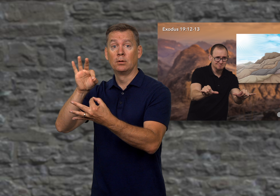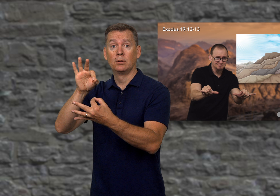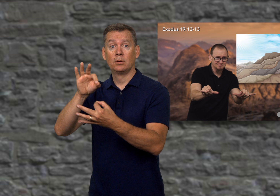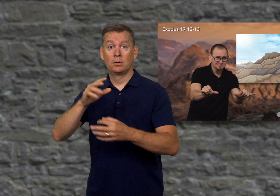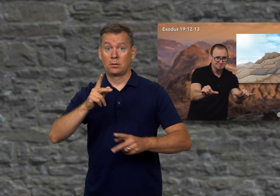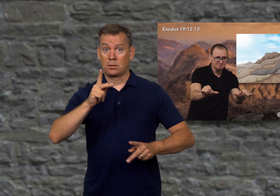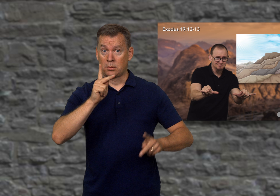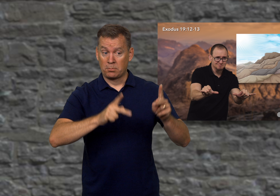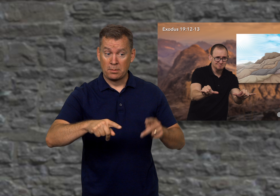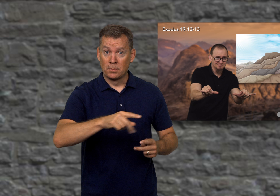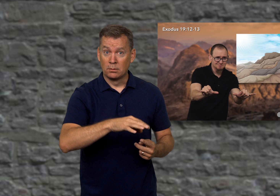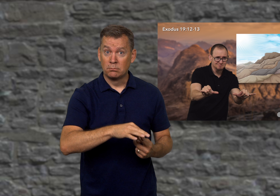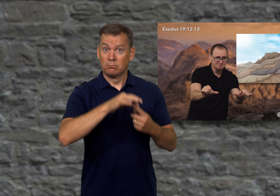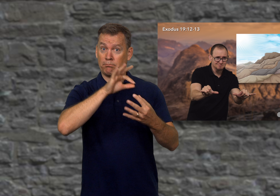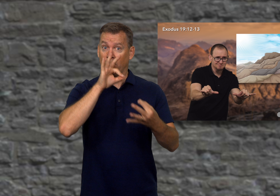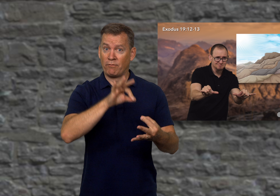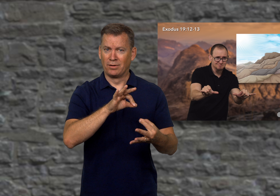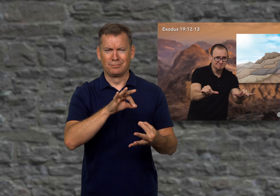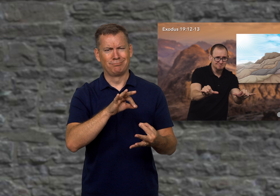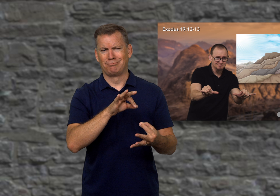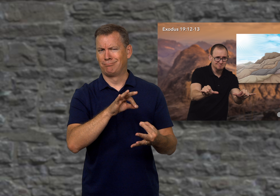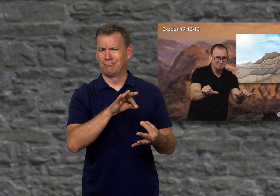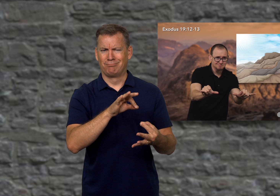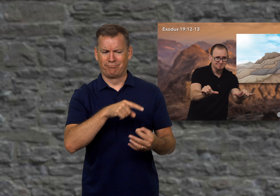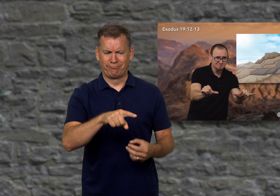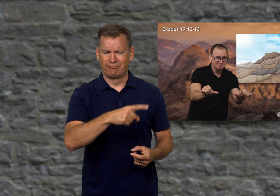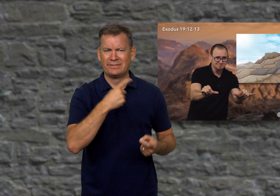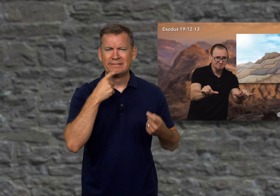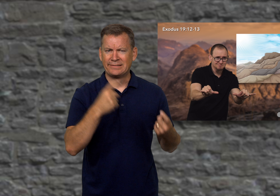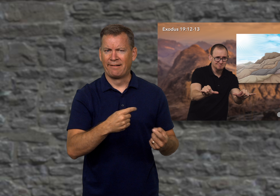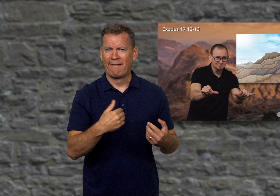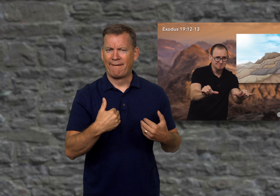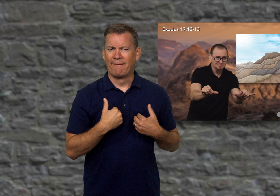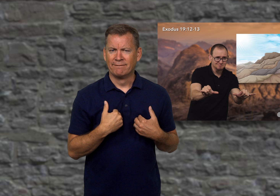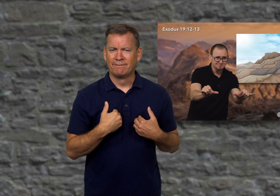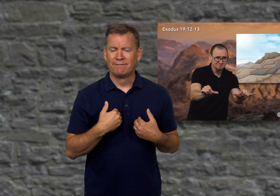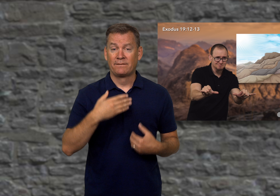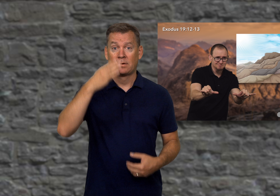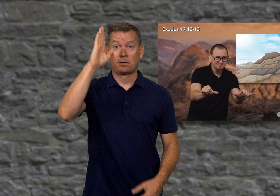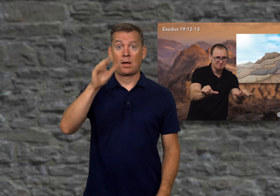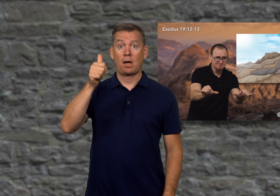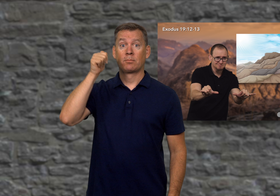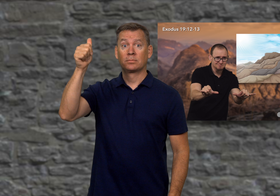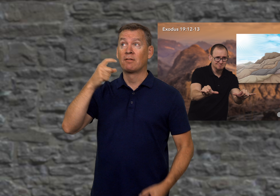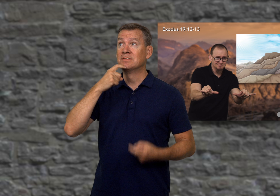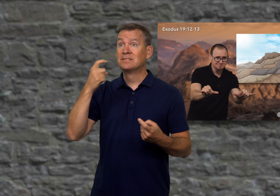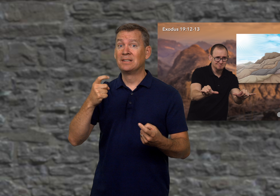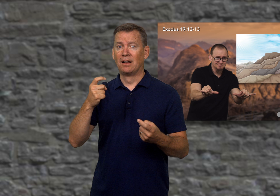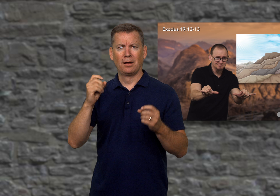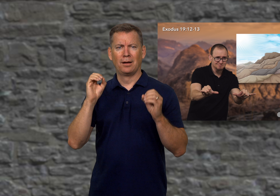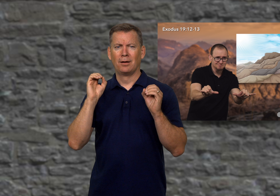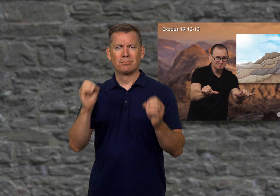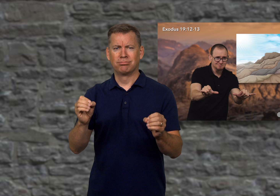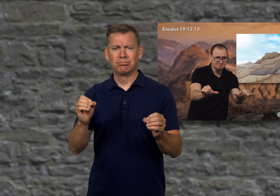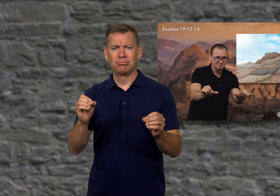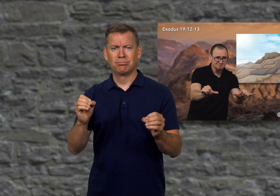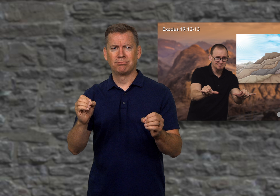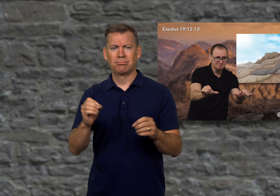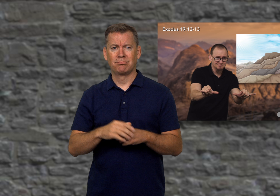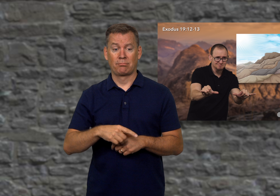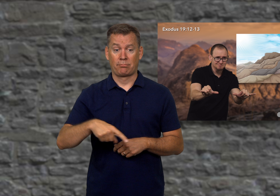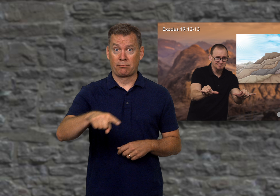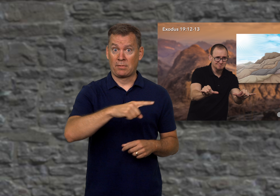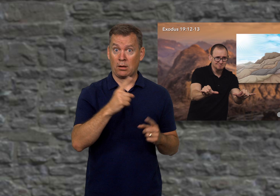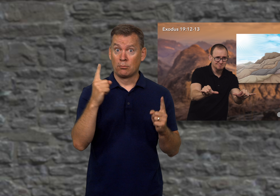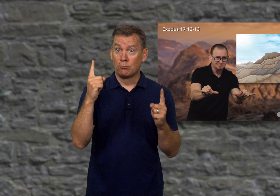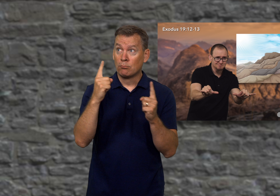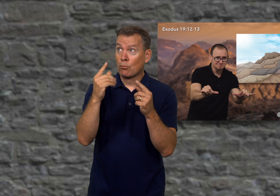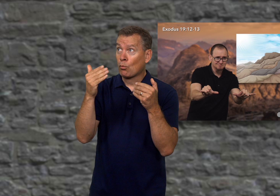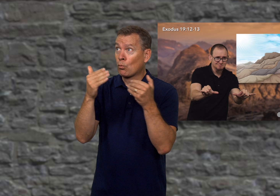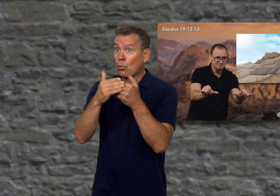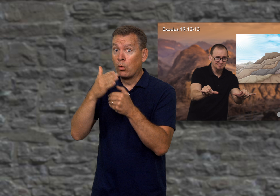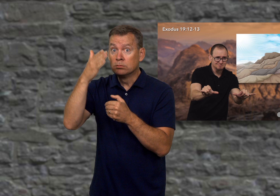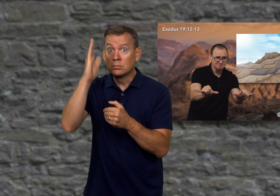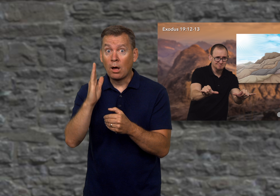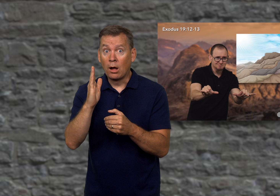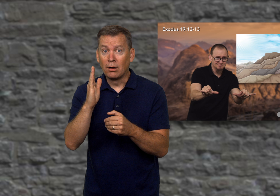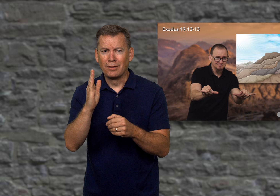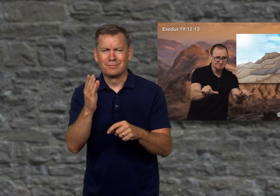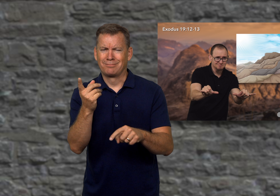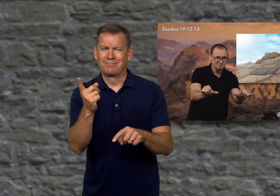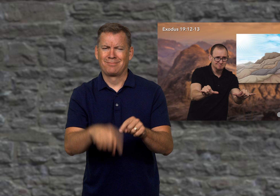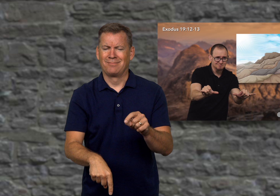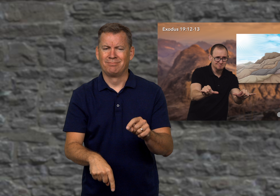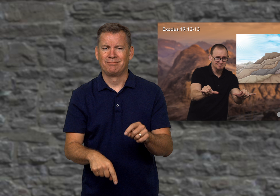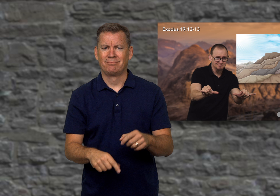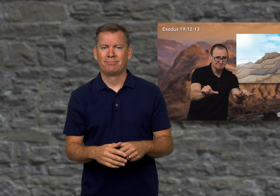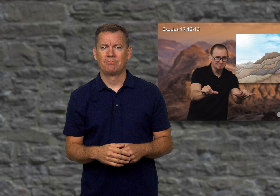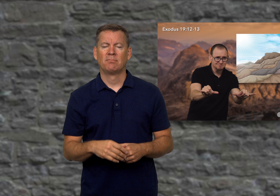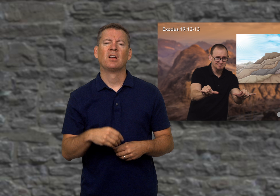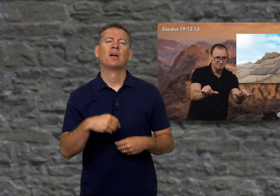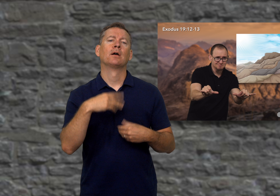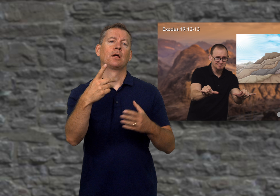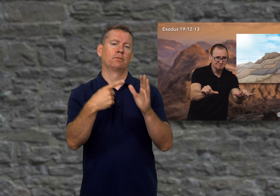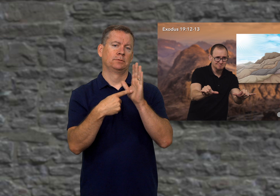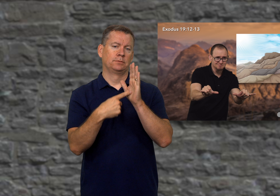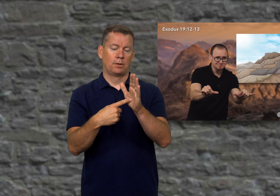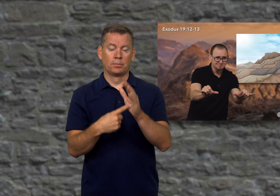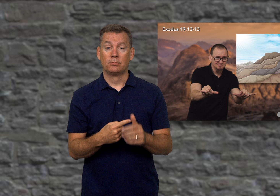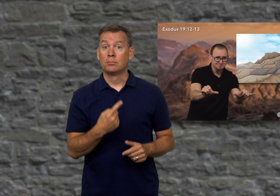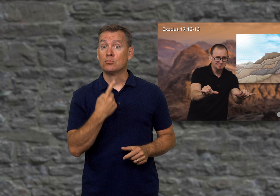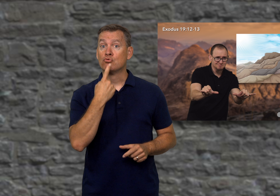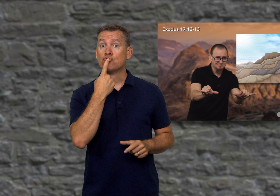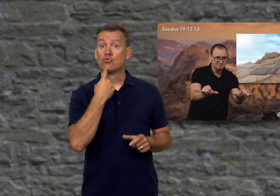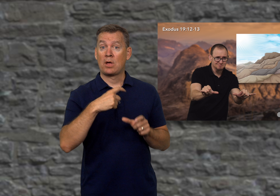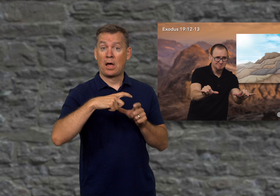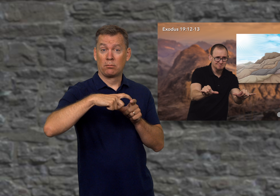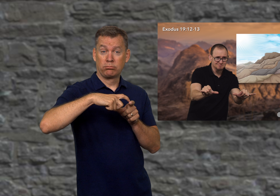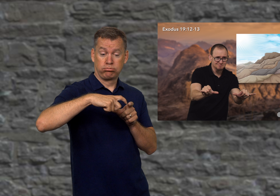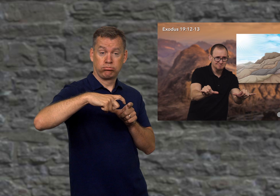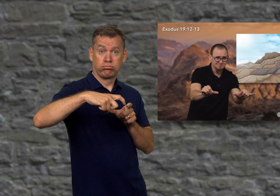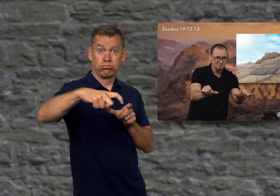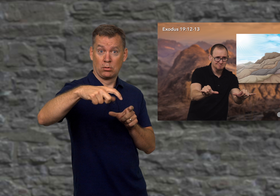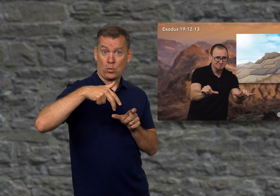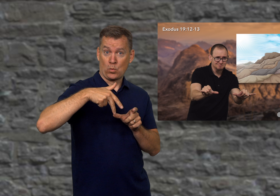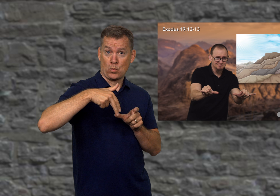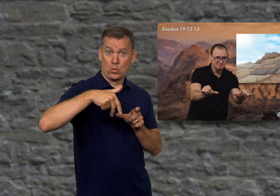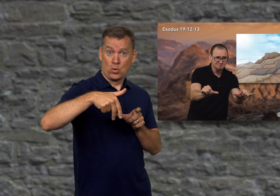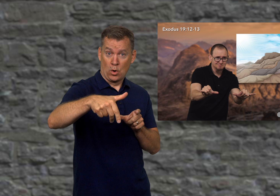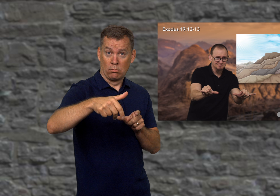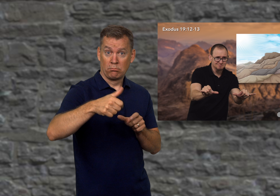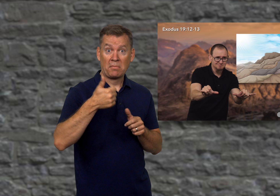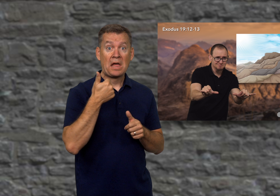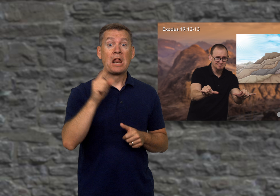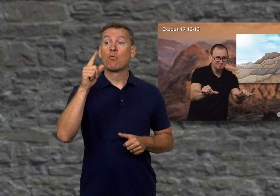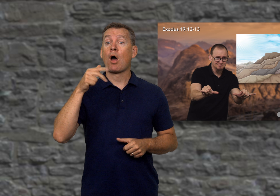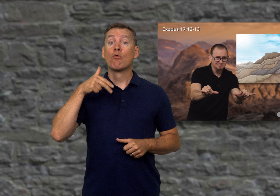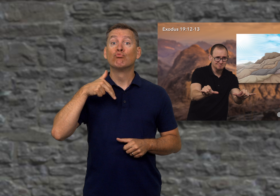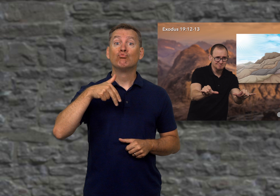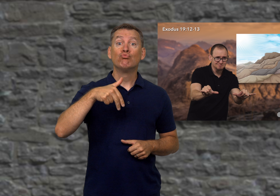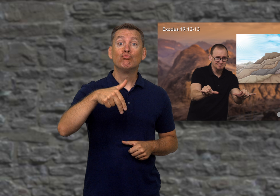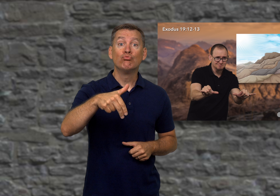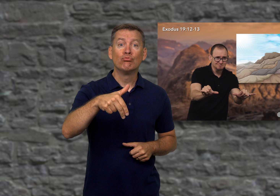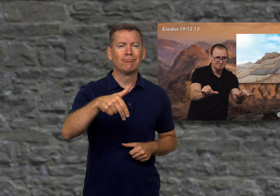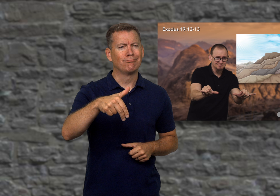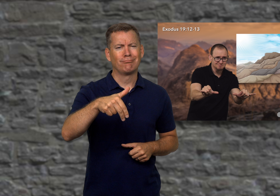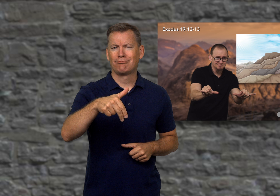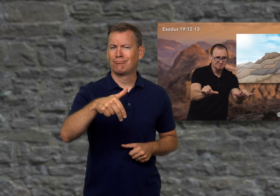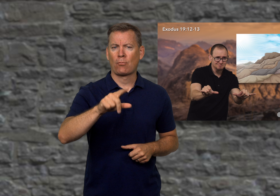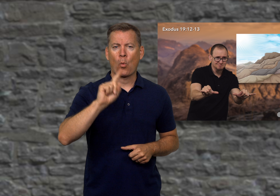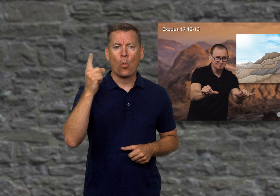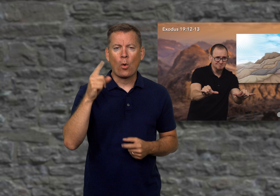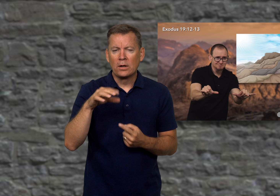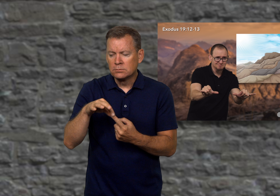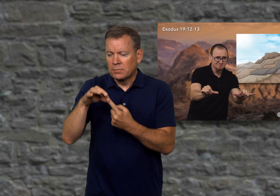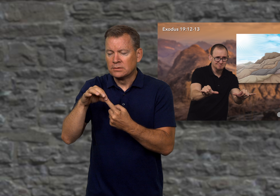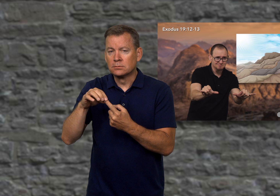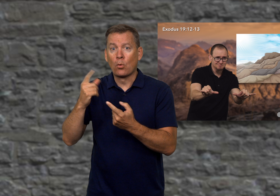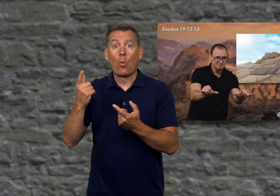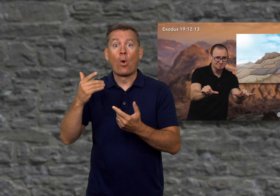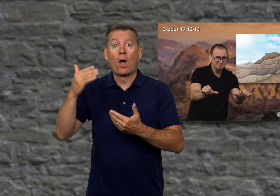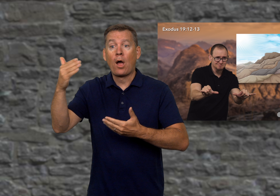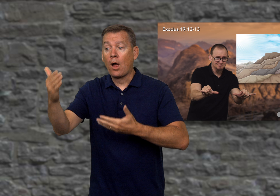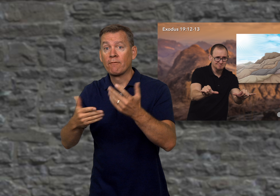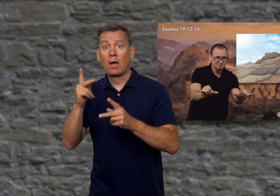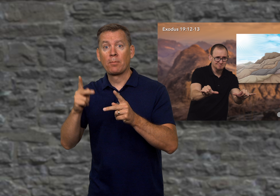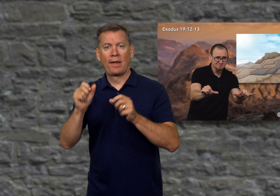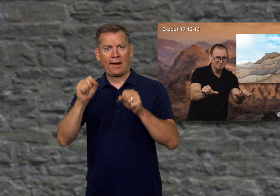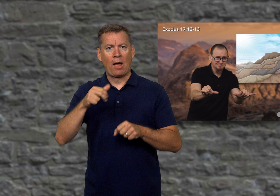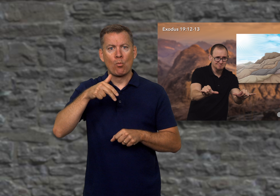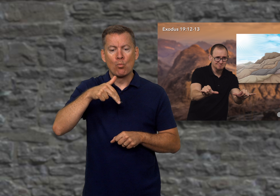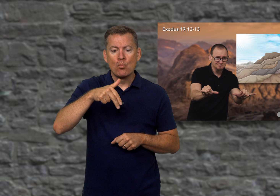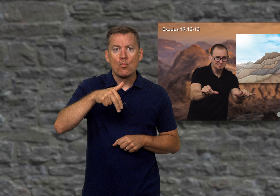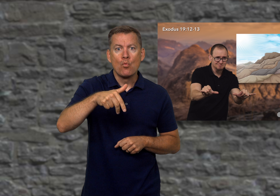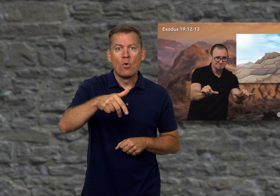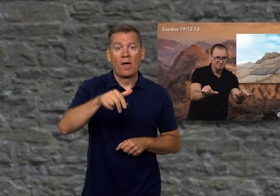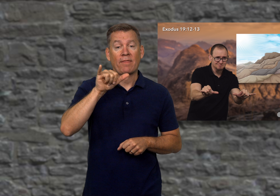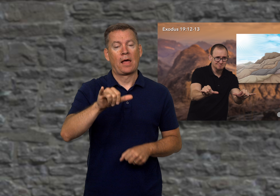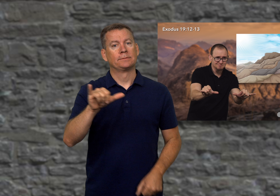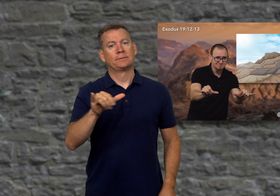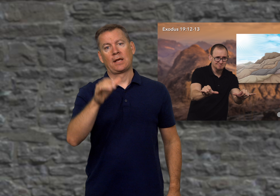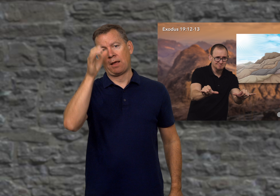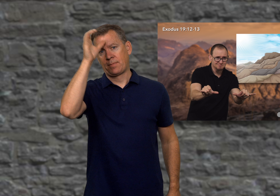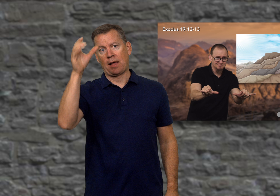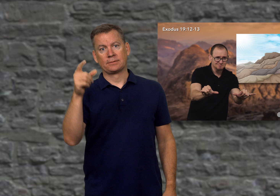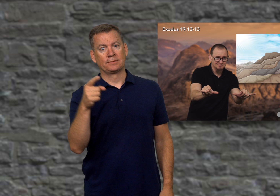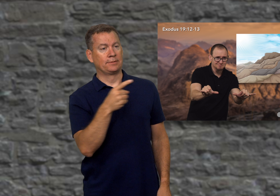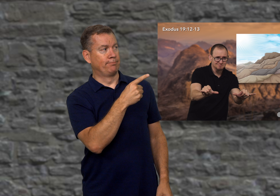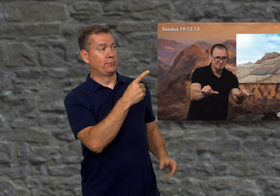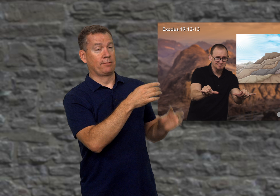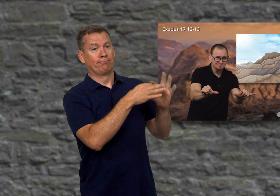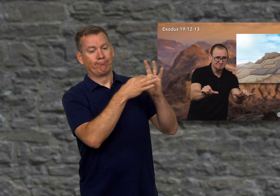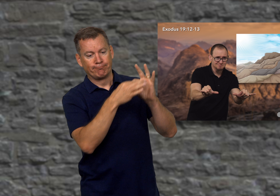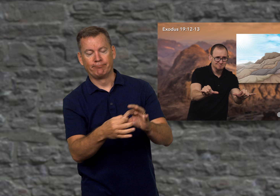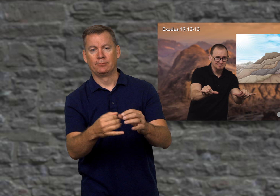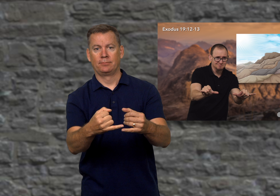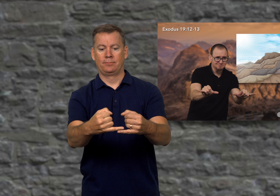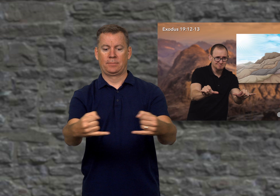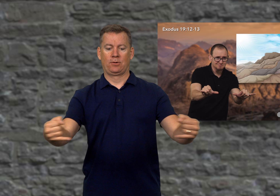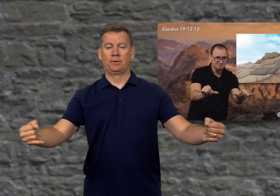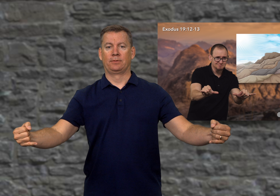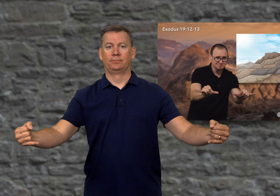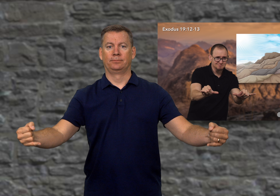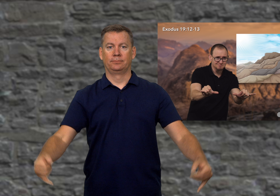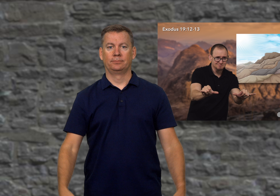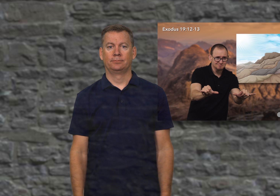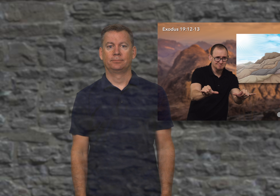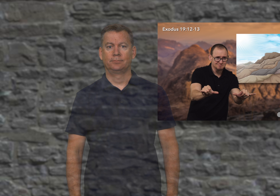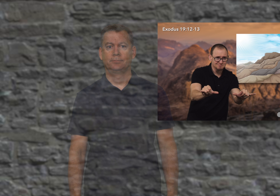Whoever touches the mountain shall surely be put to death.